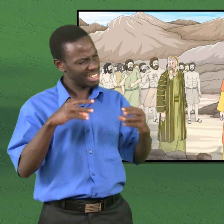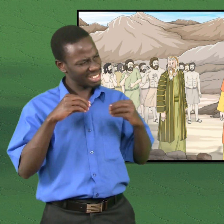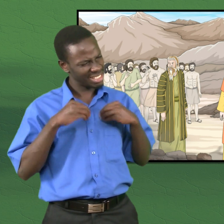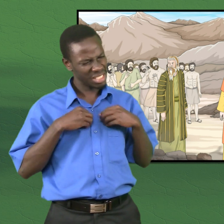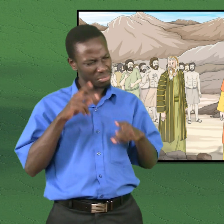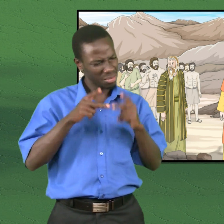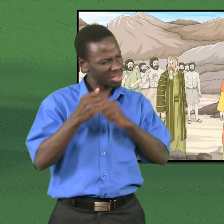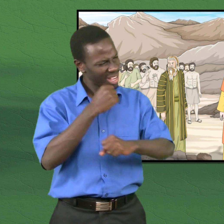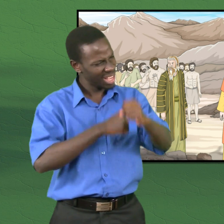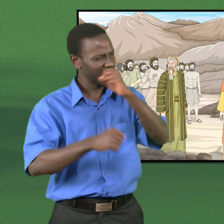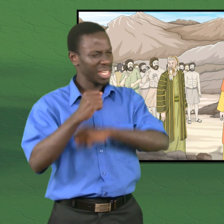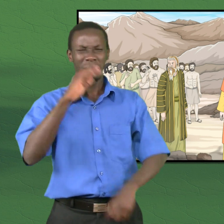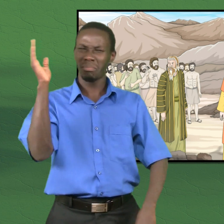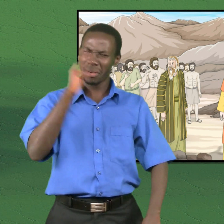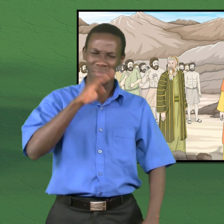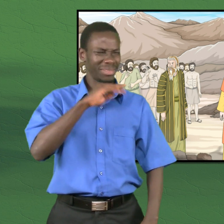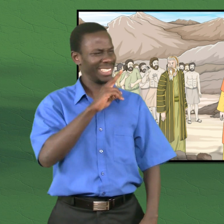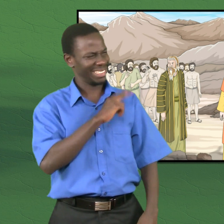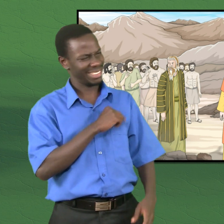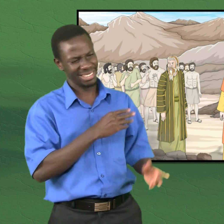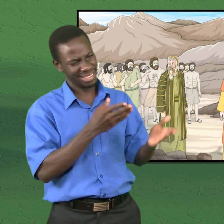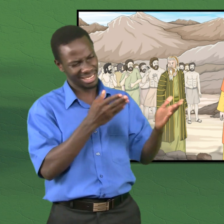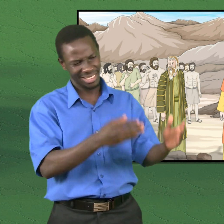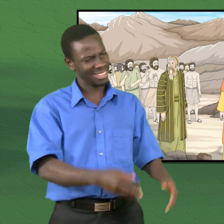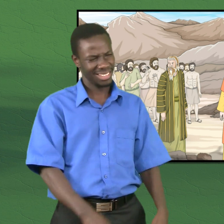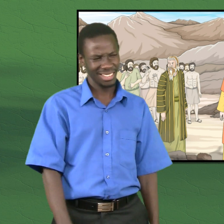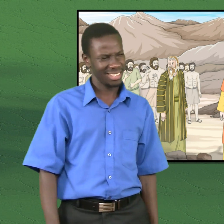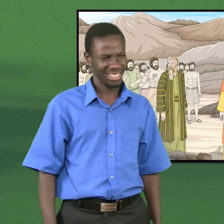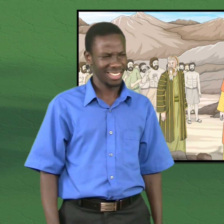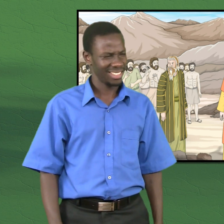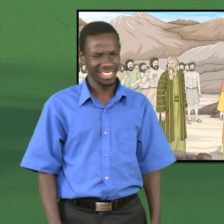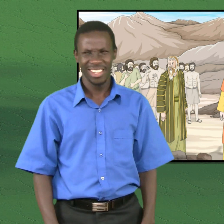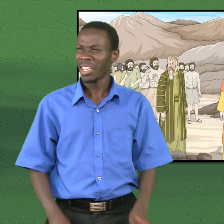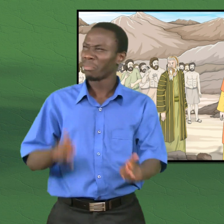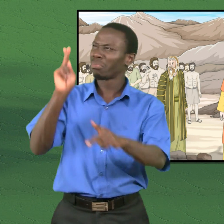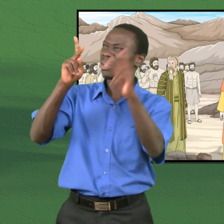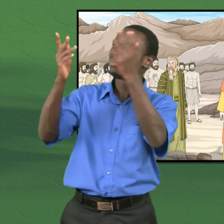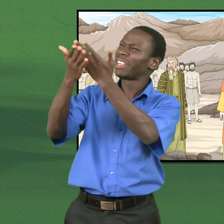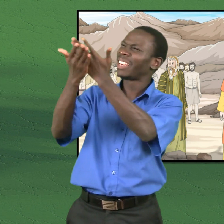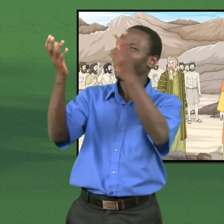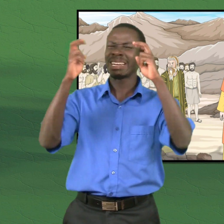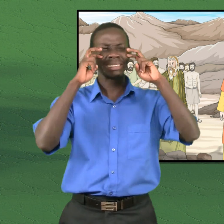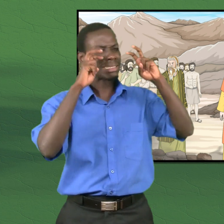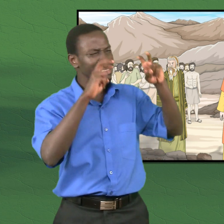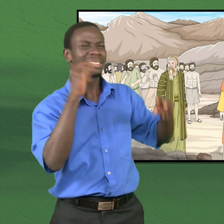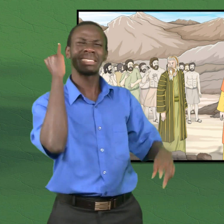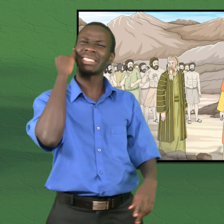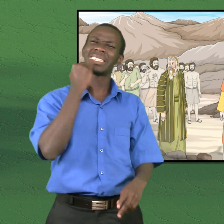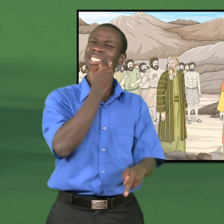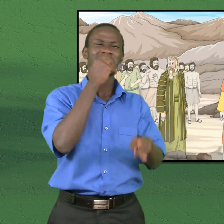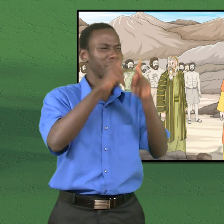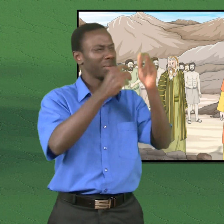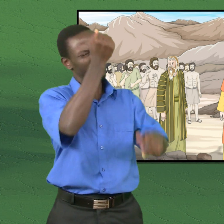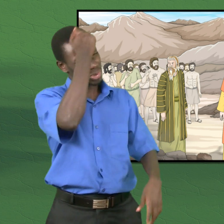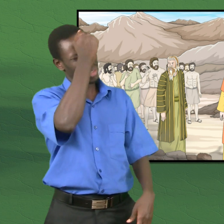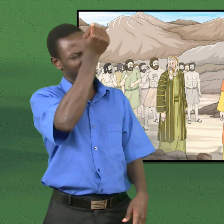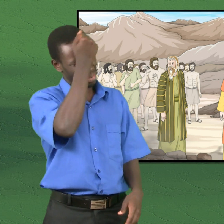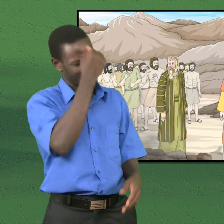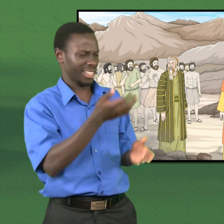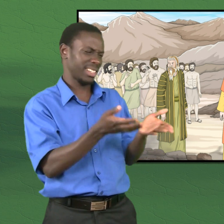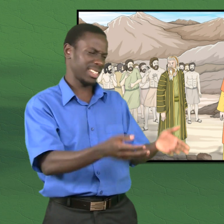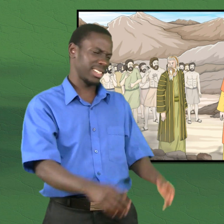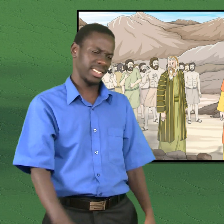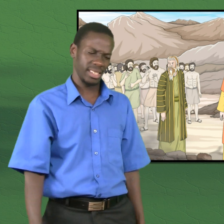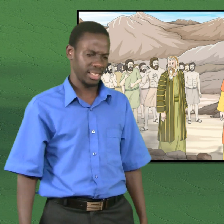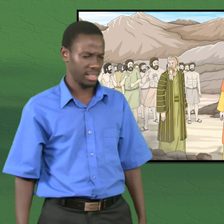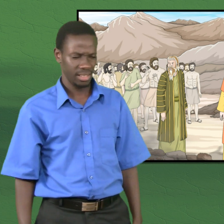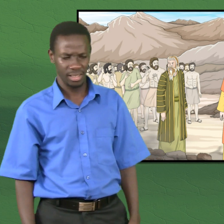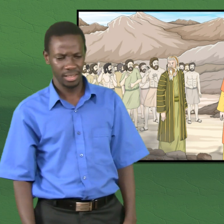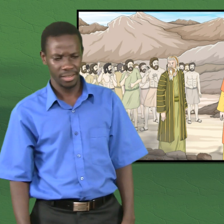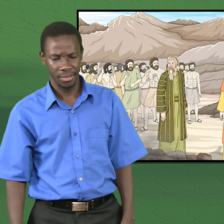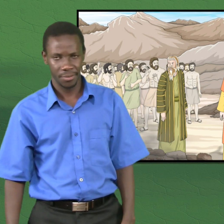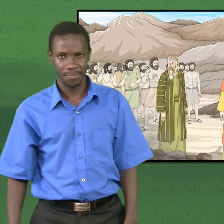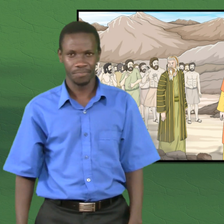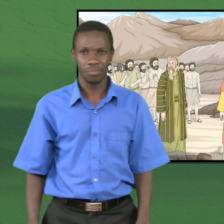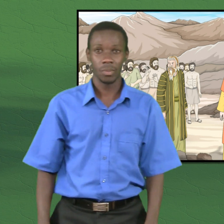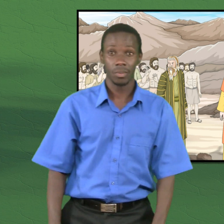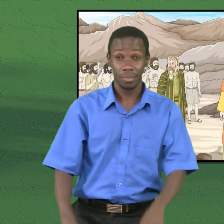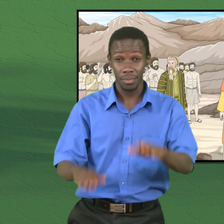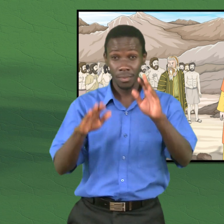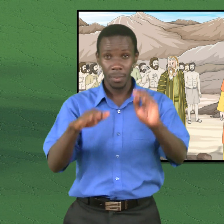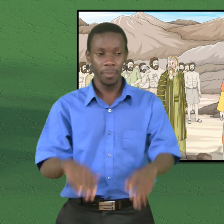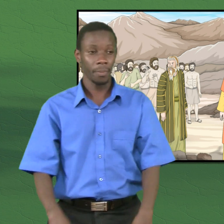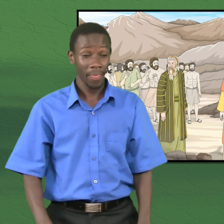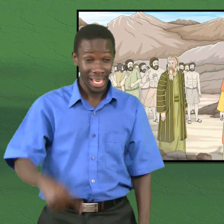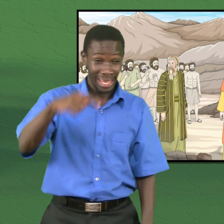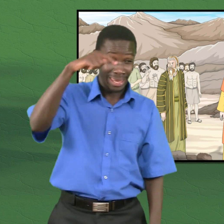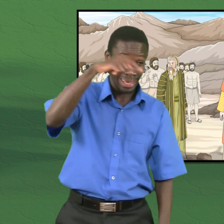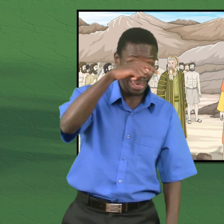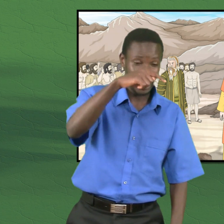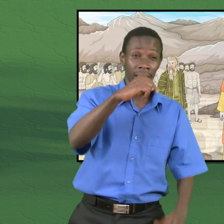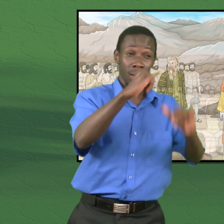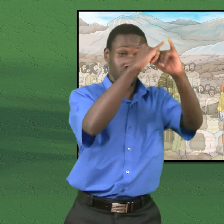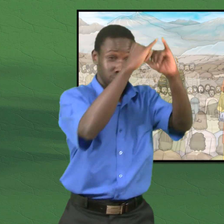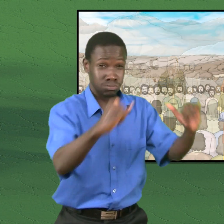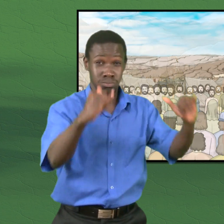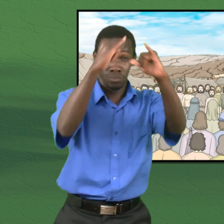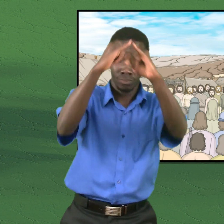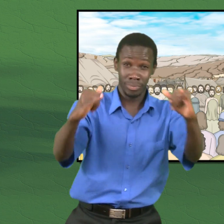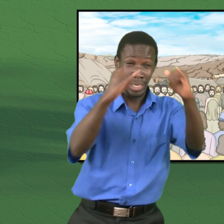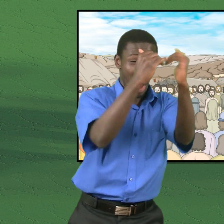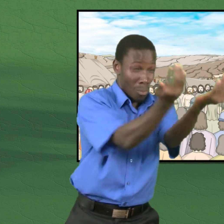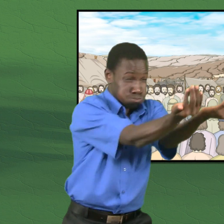And when I threw it into the fire, out came this calf!”